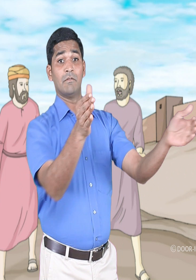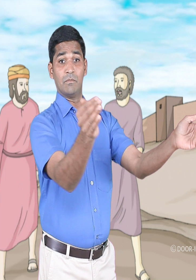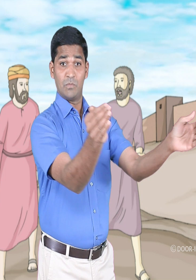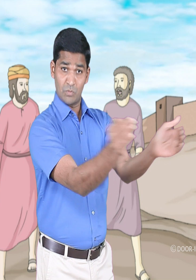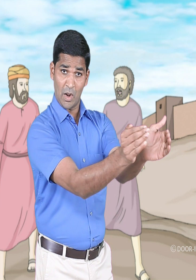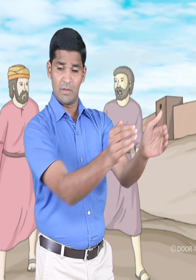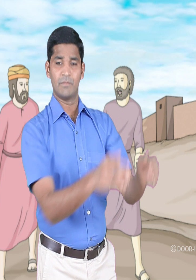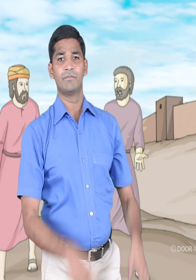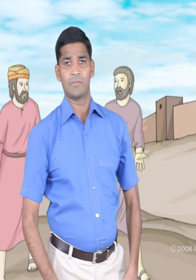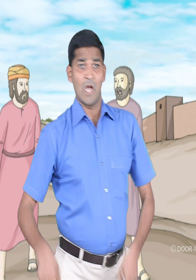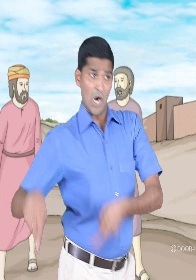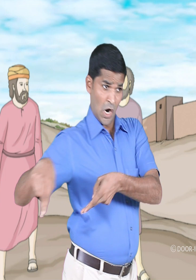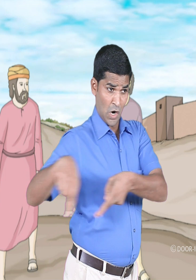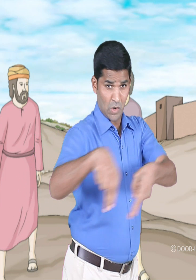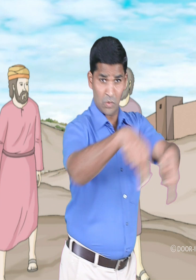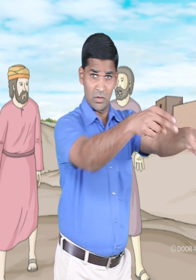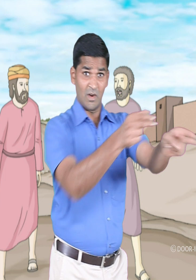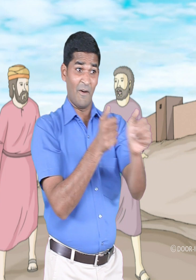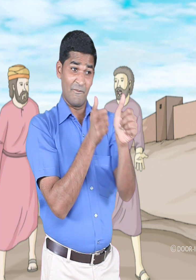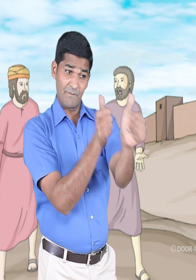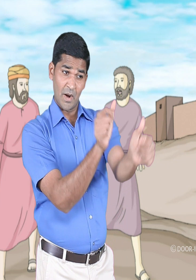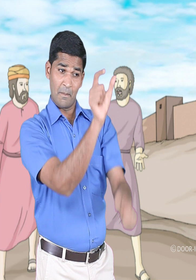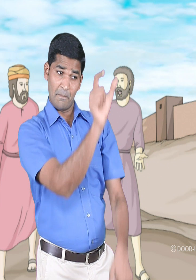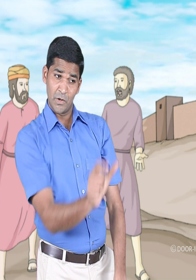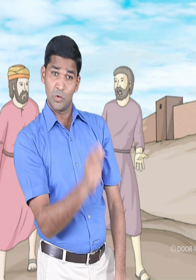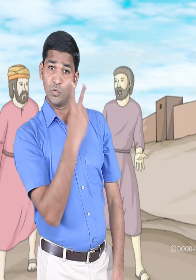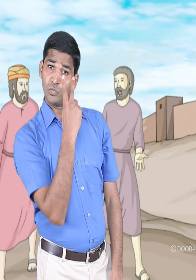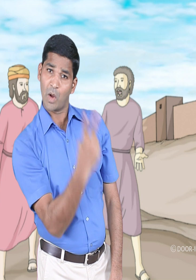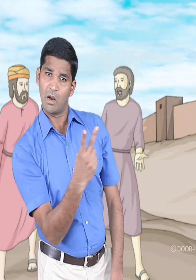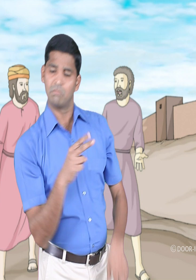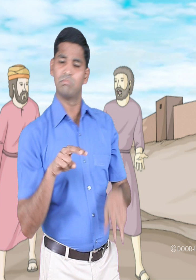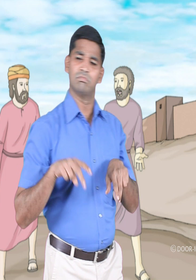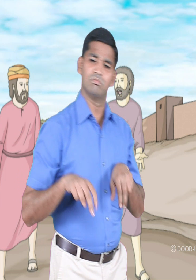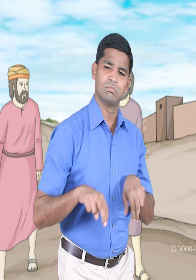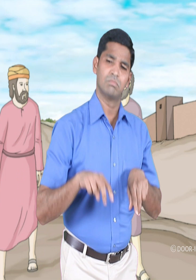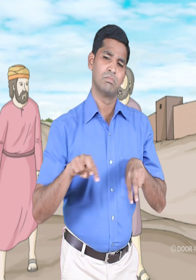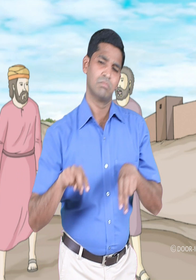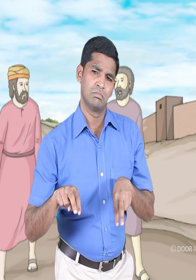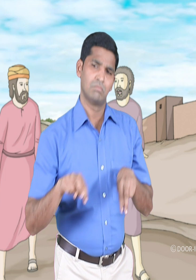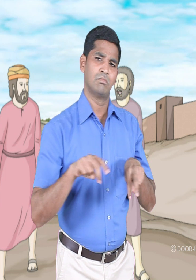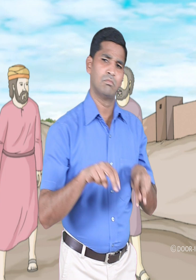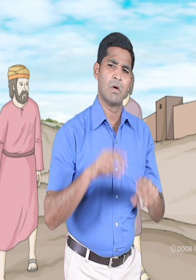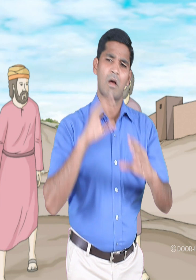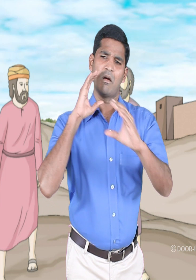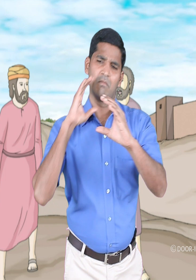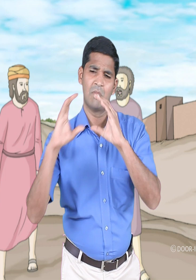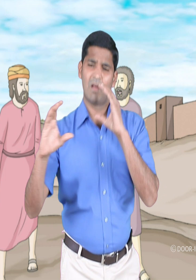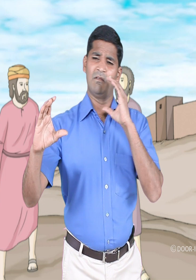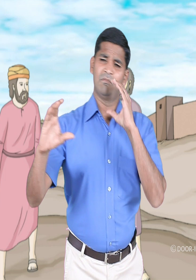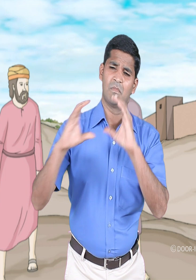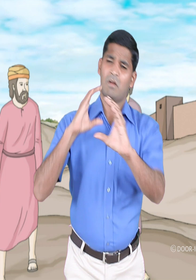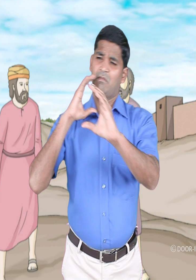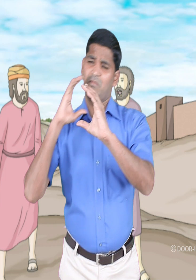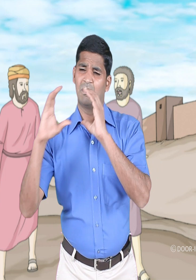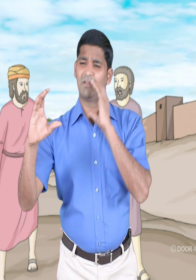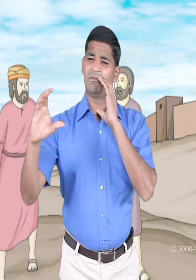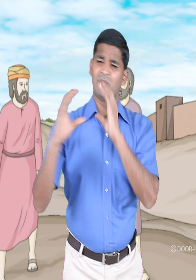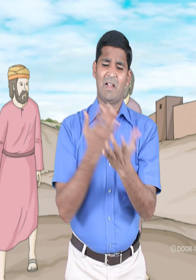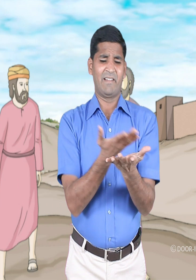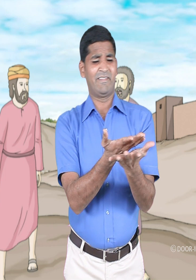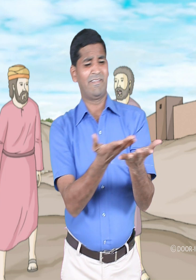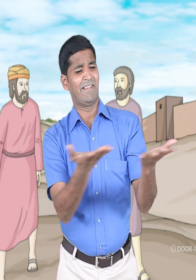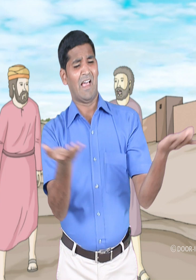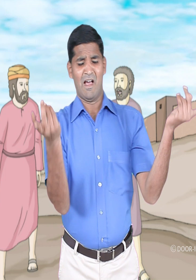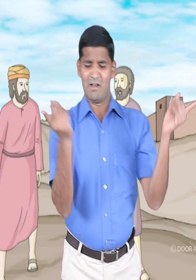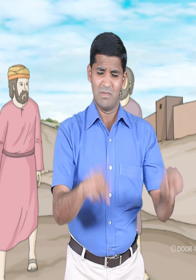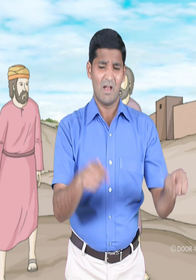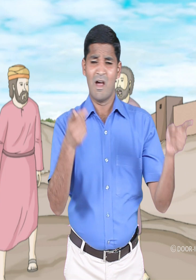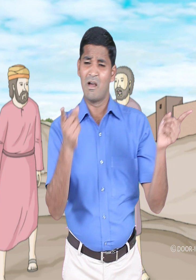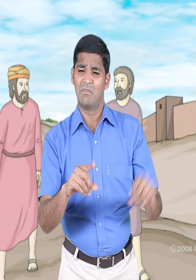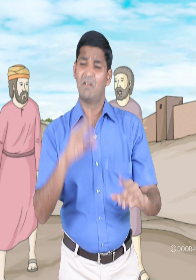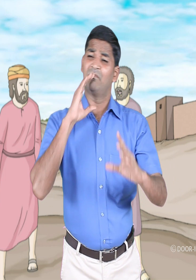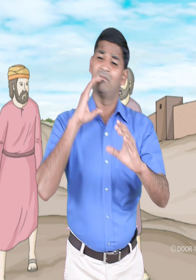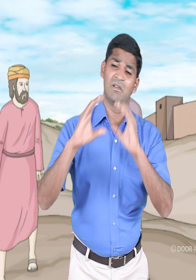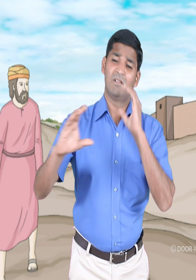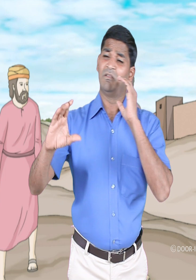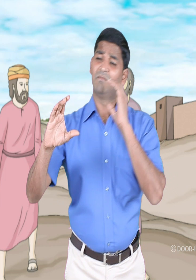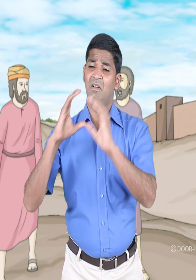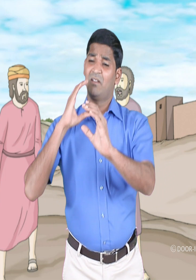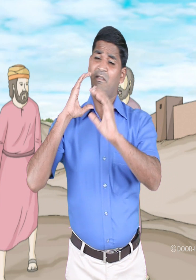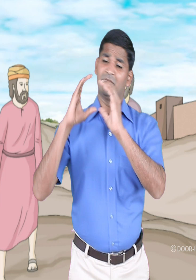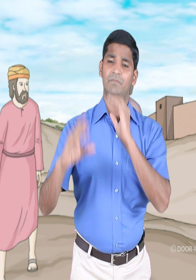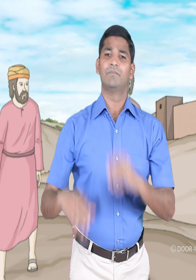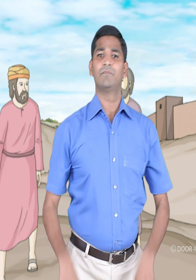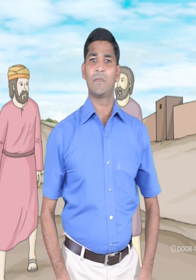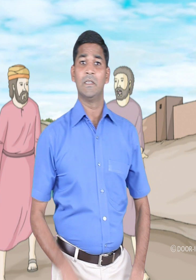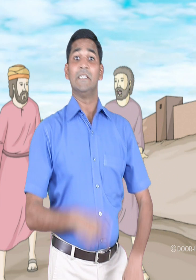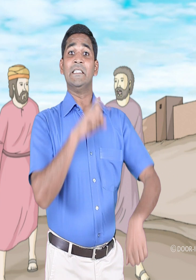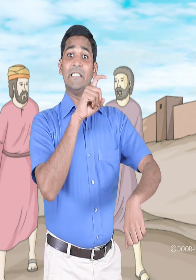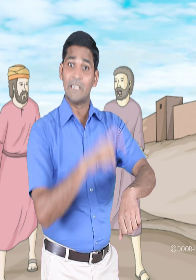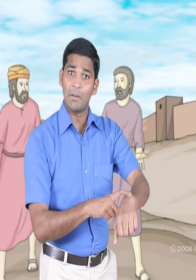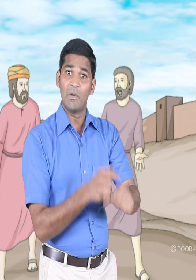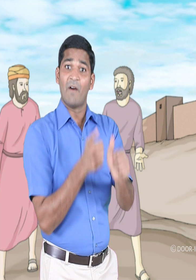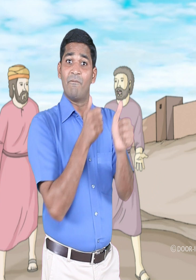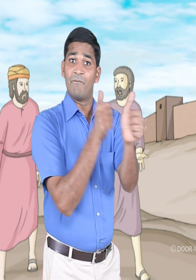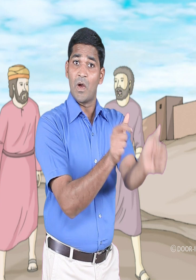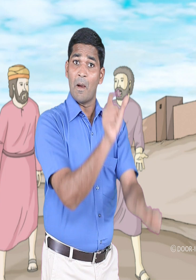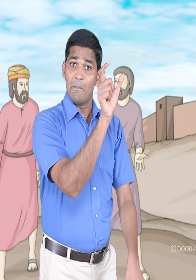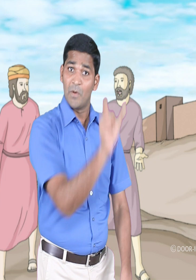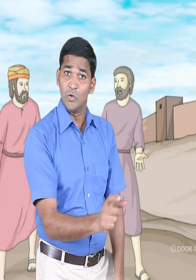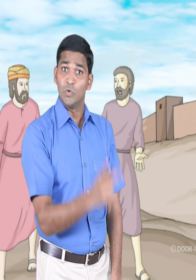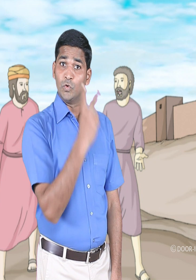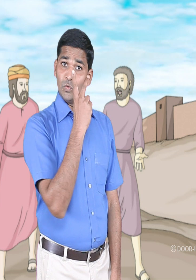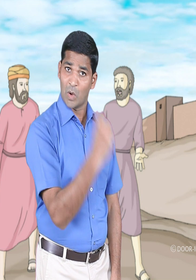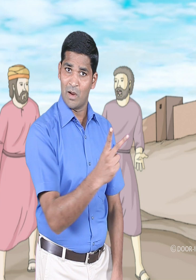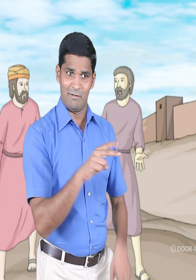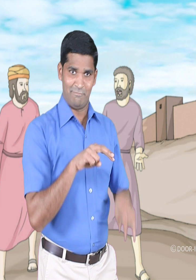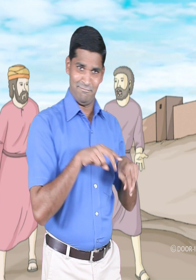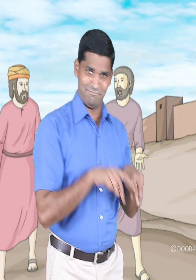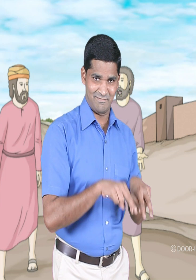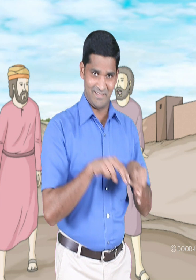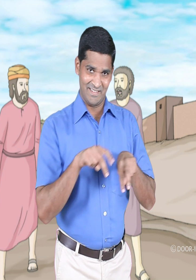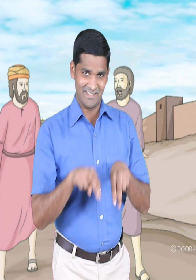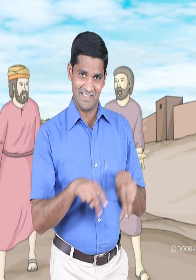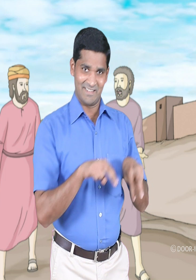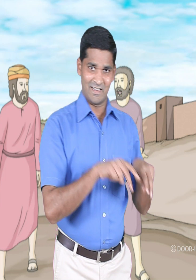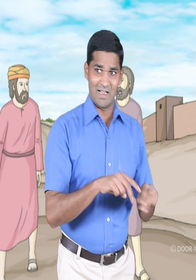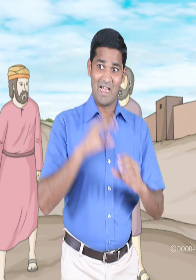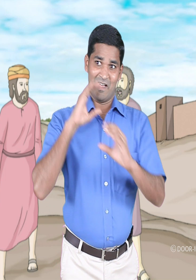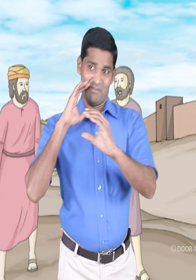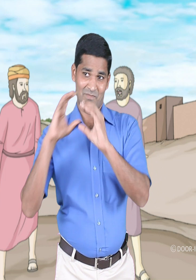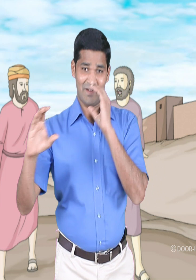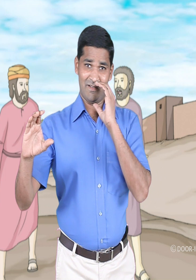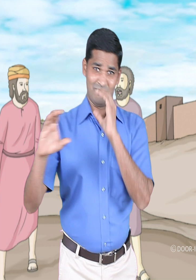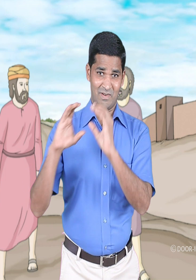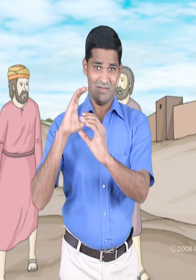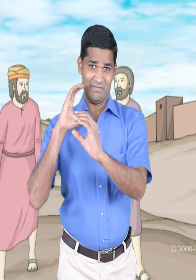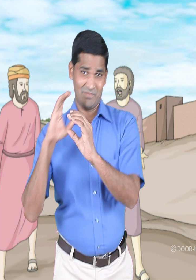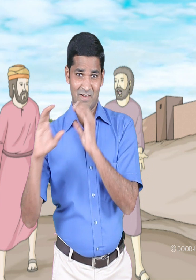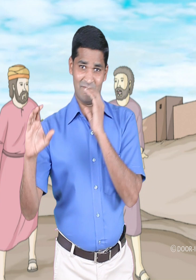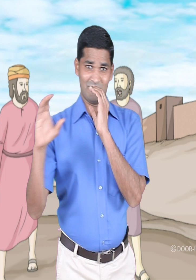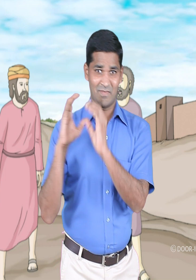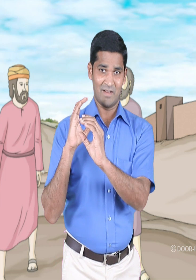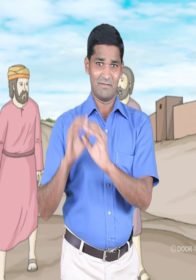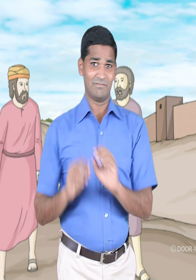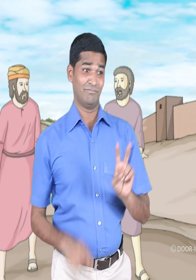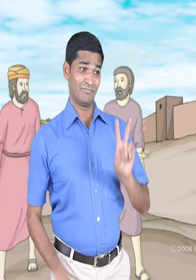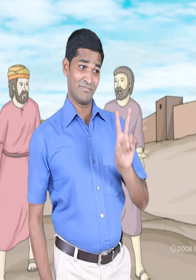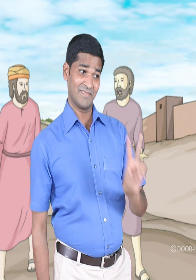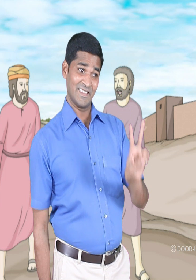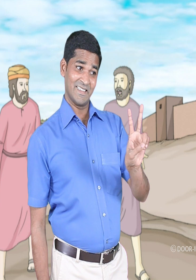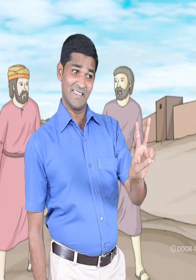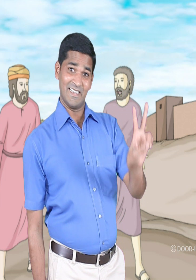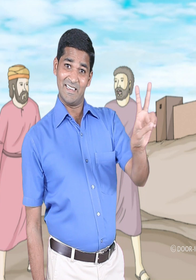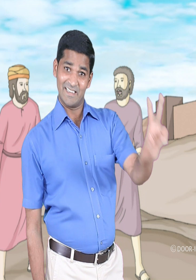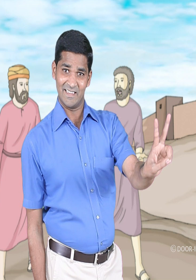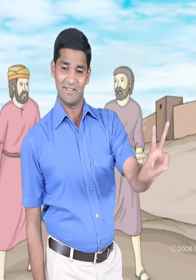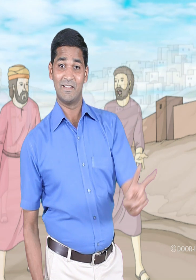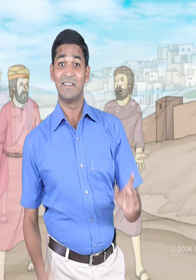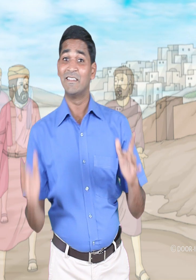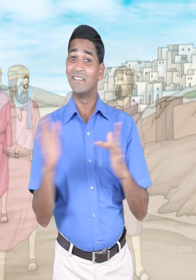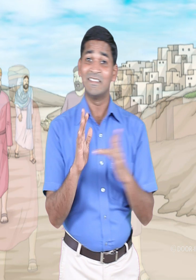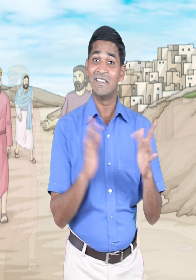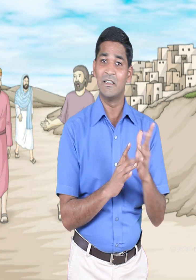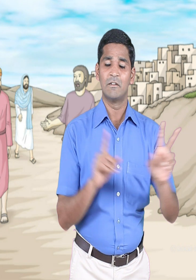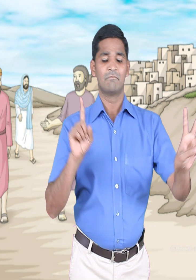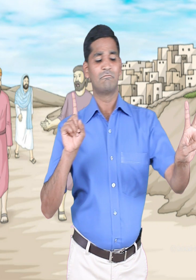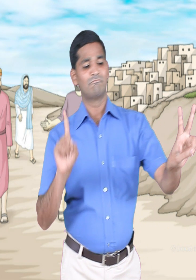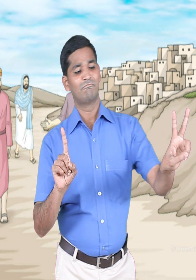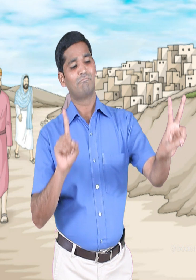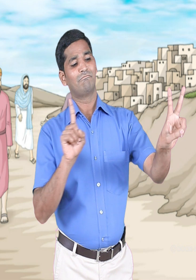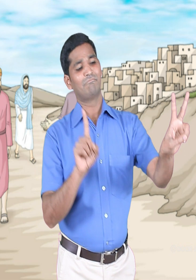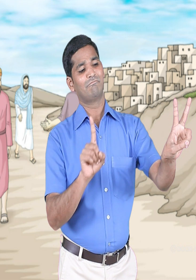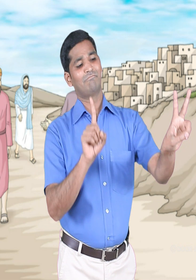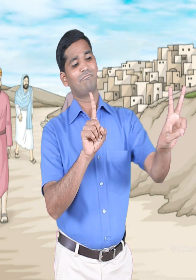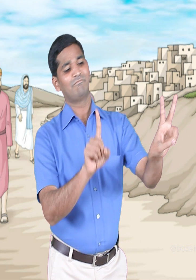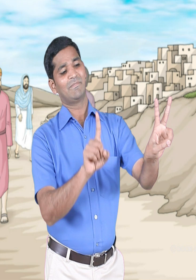They were talking with each other about everything that had happened.